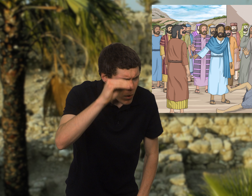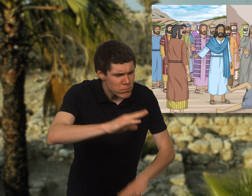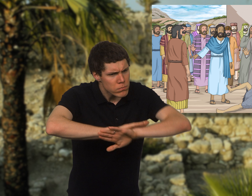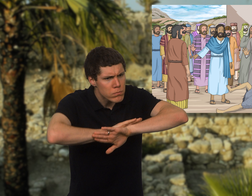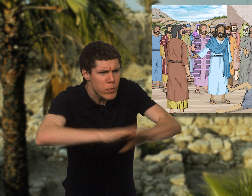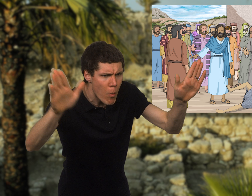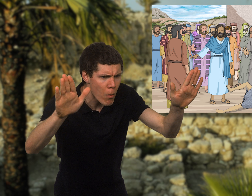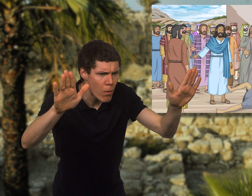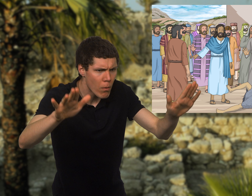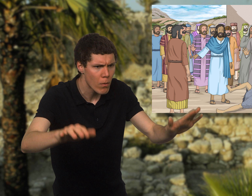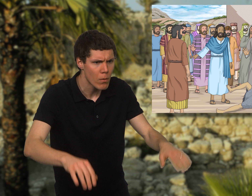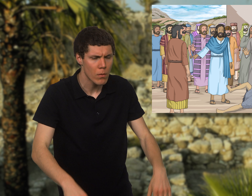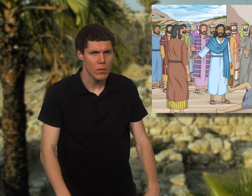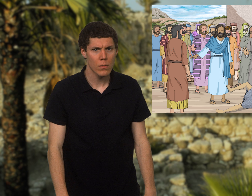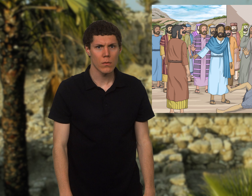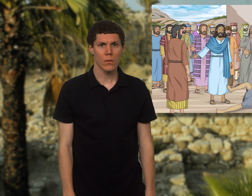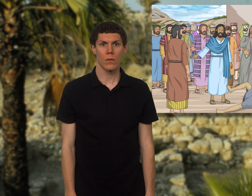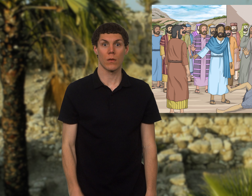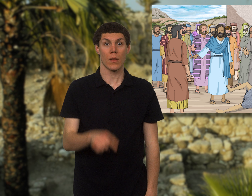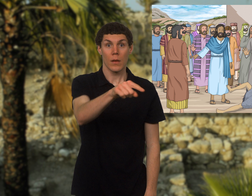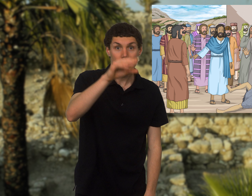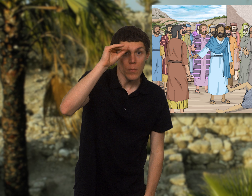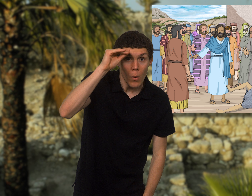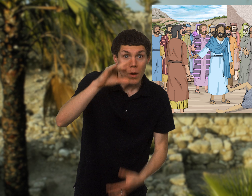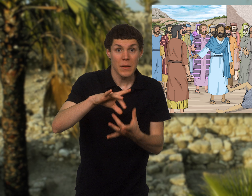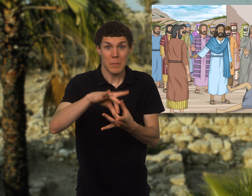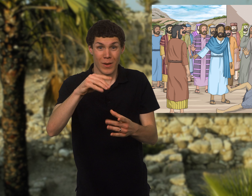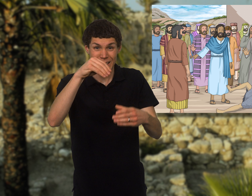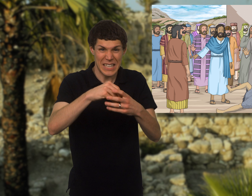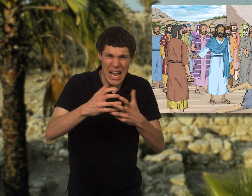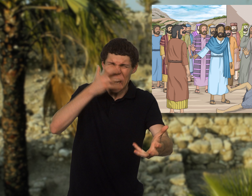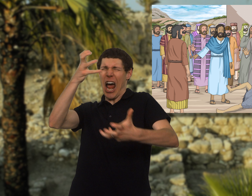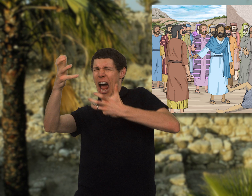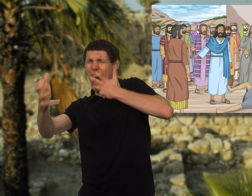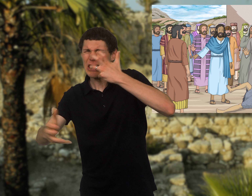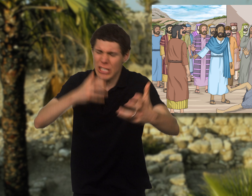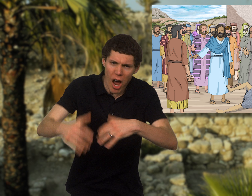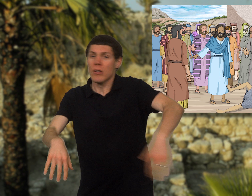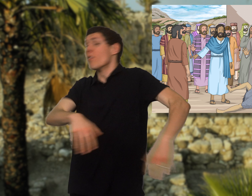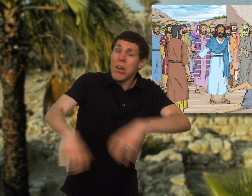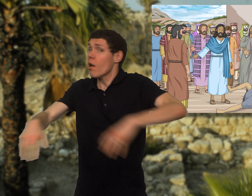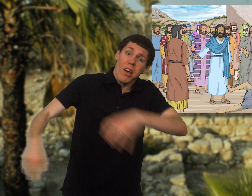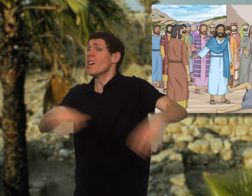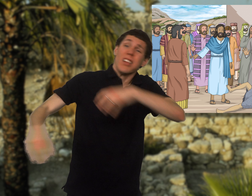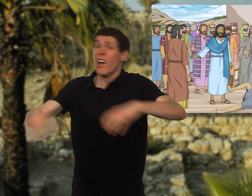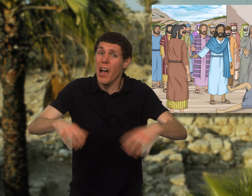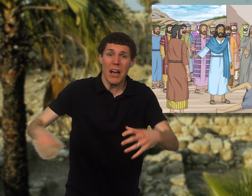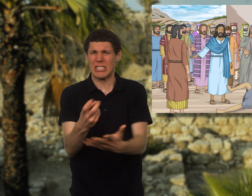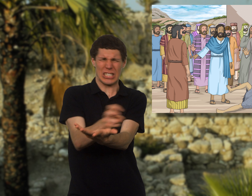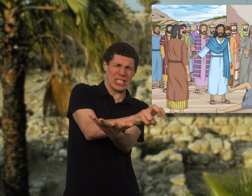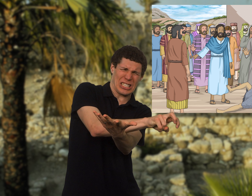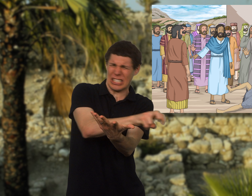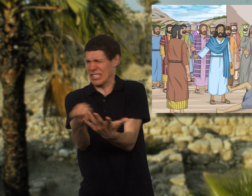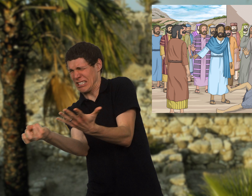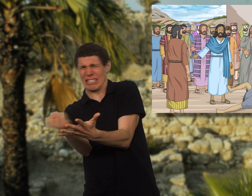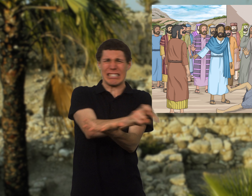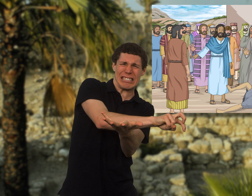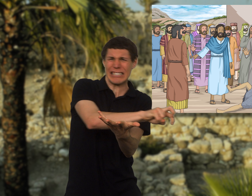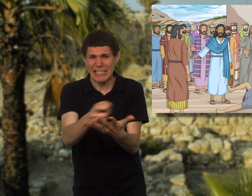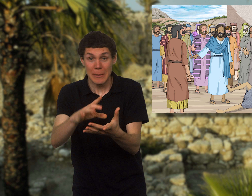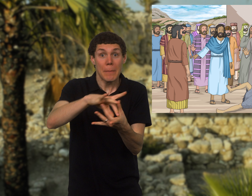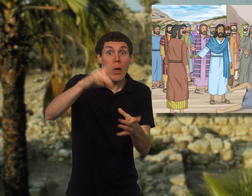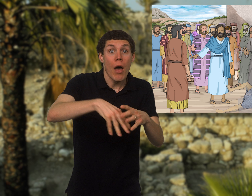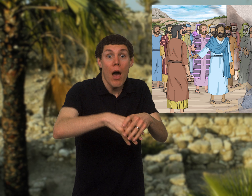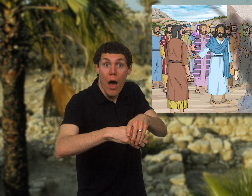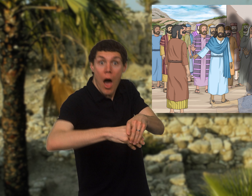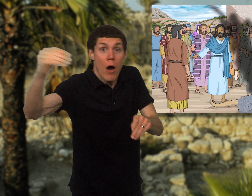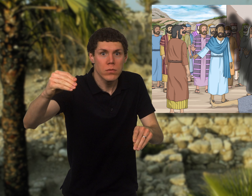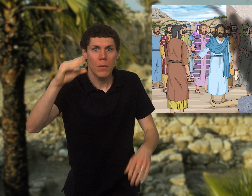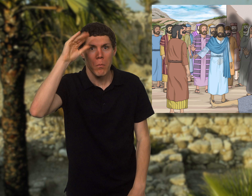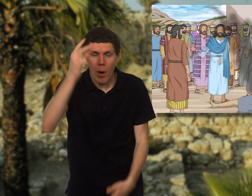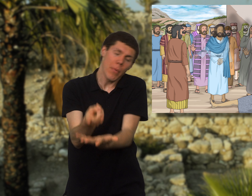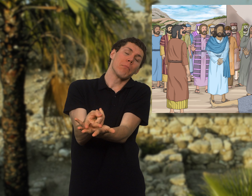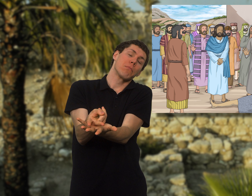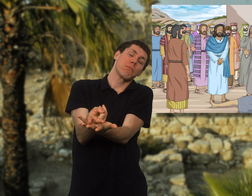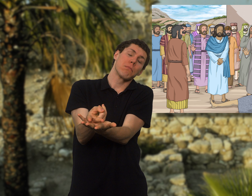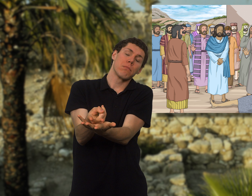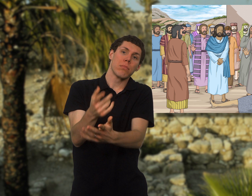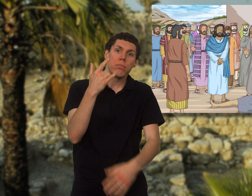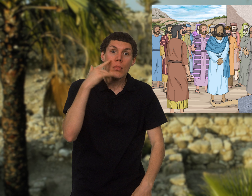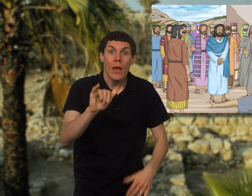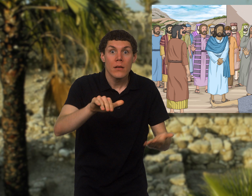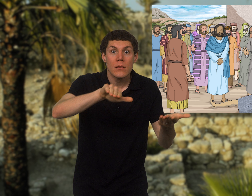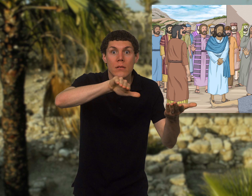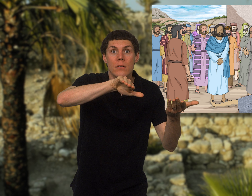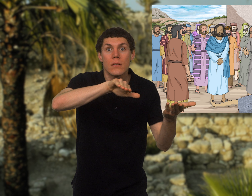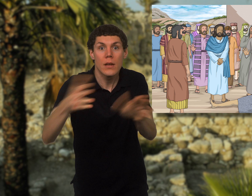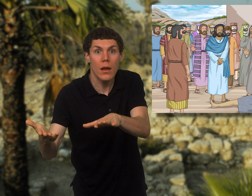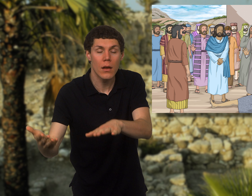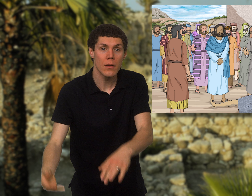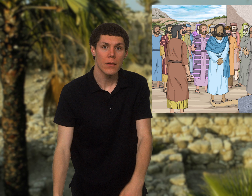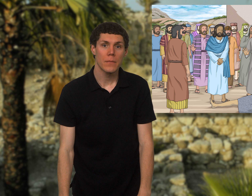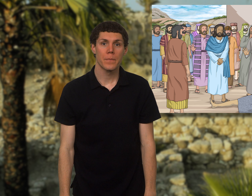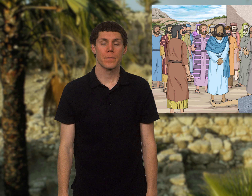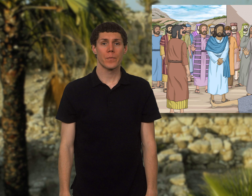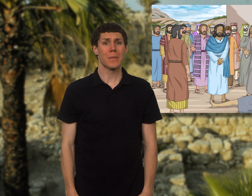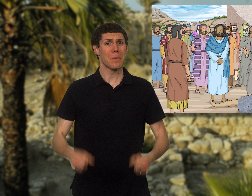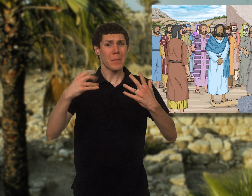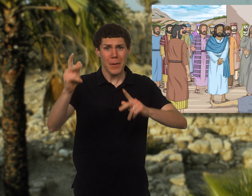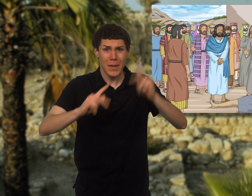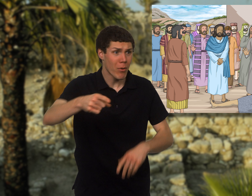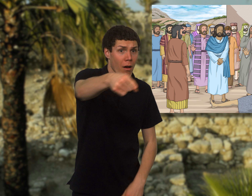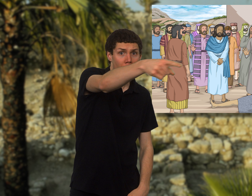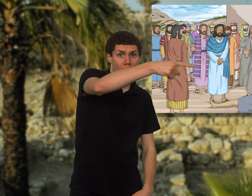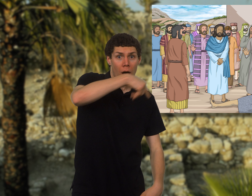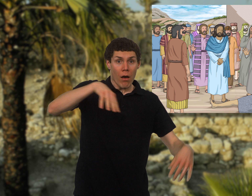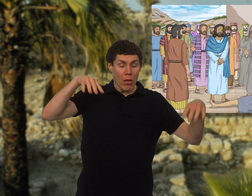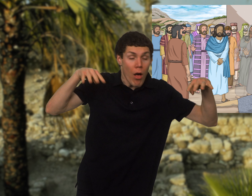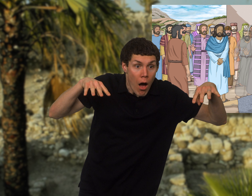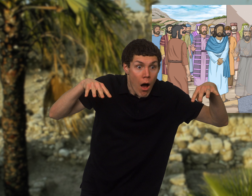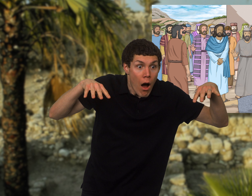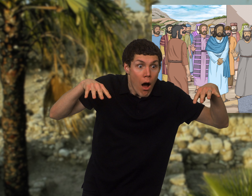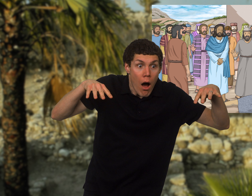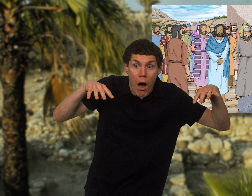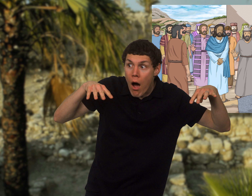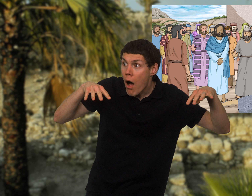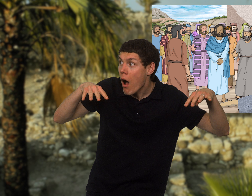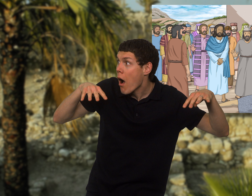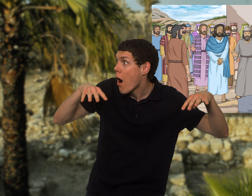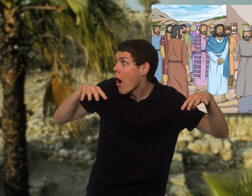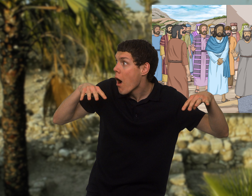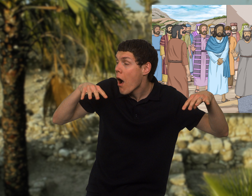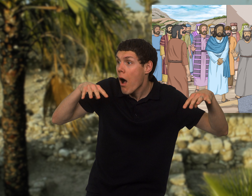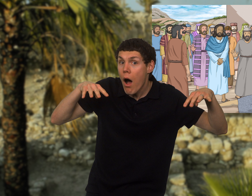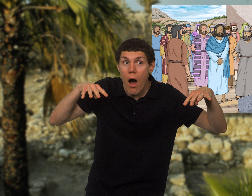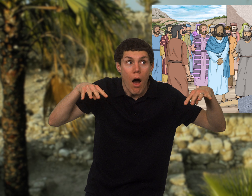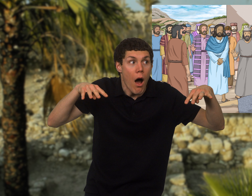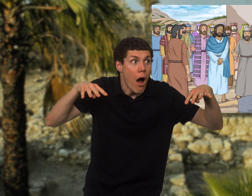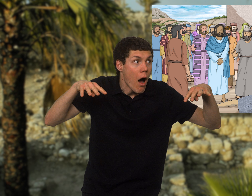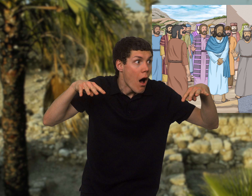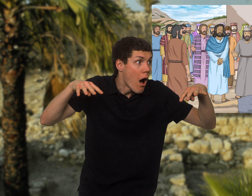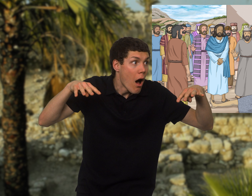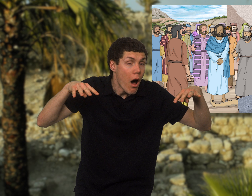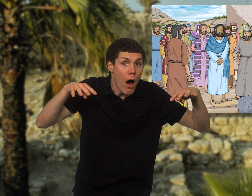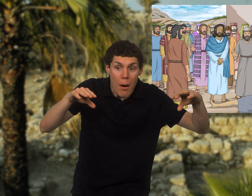After shrieking and convulsing him violently, the spirit came out.